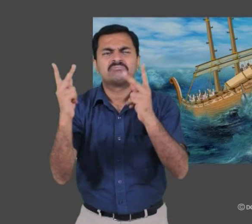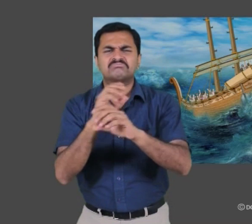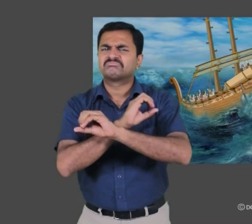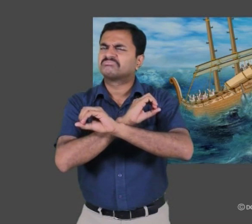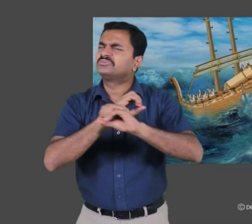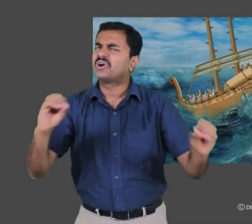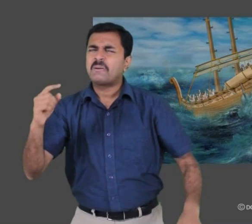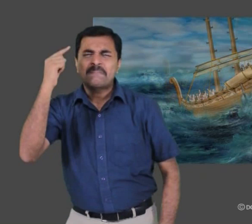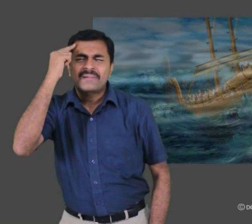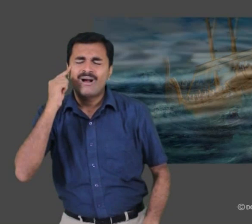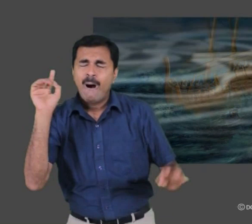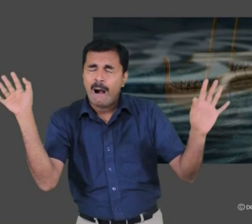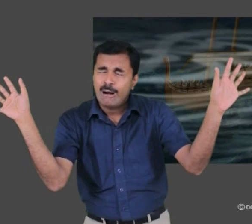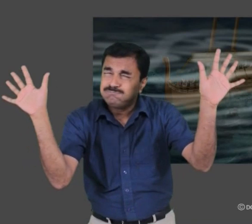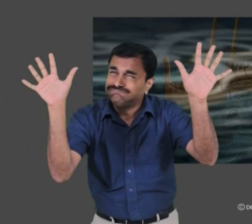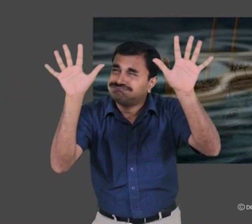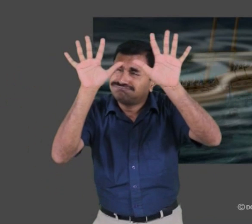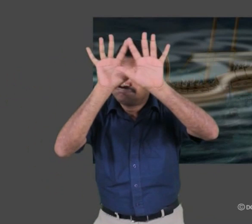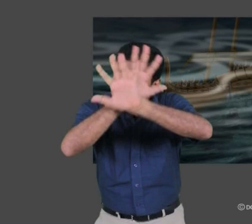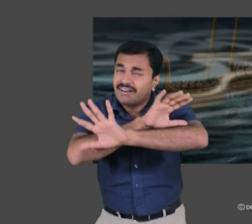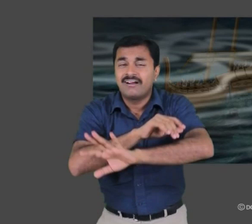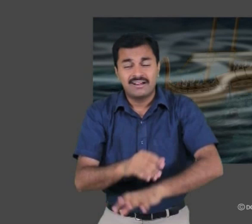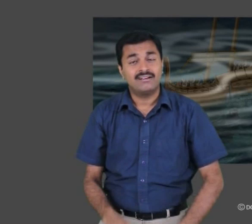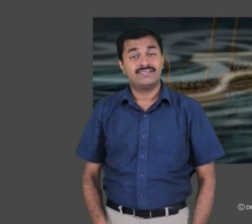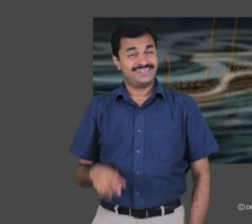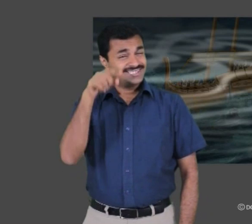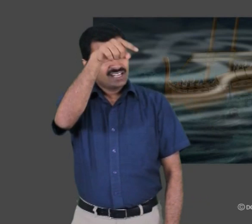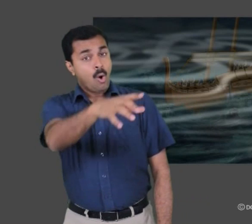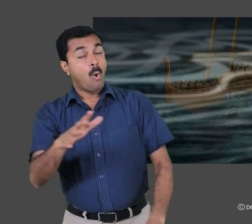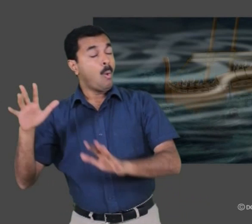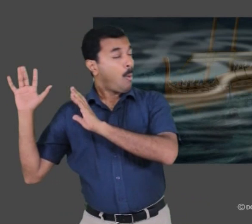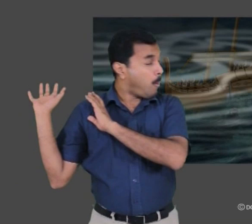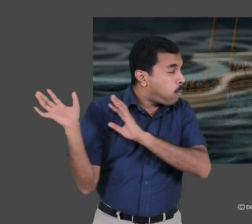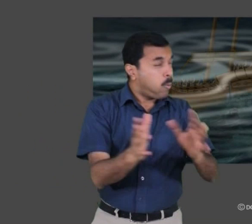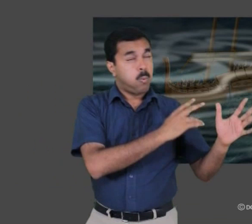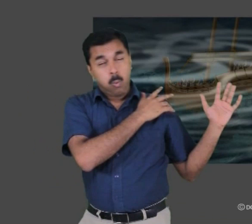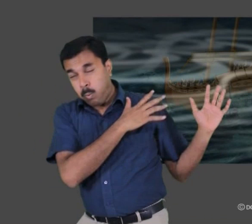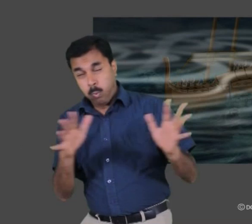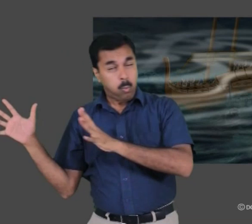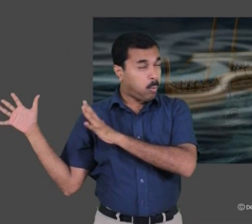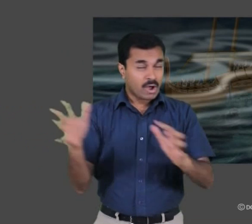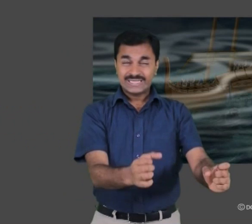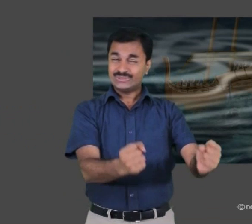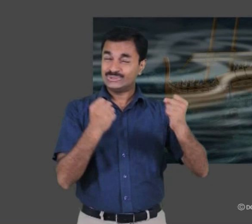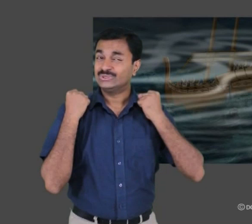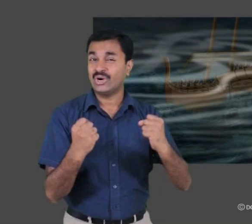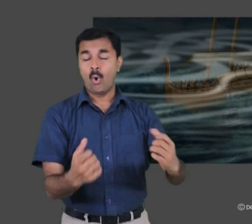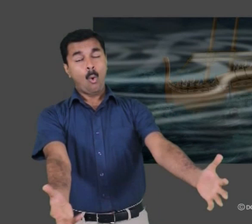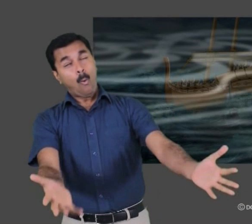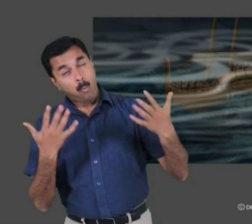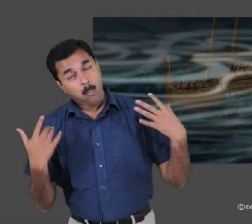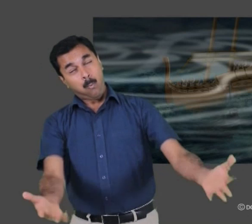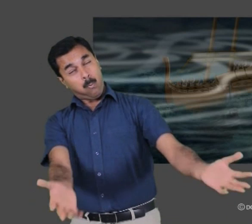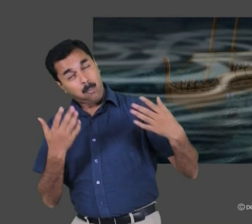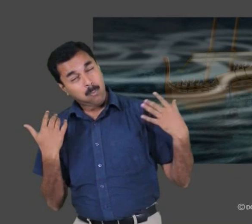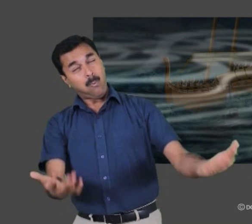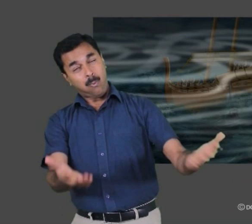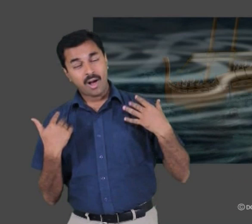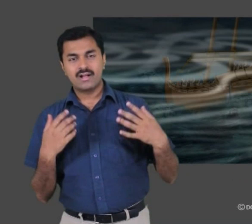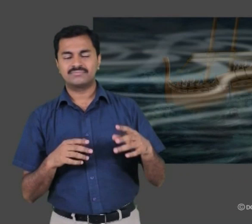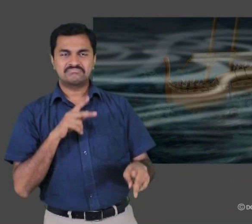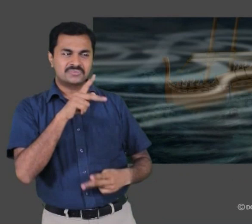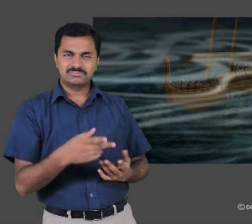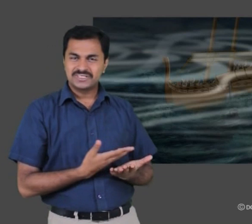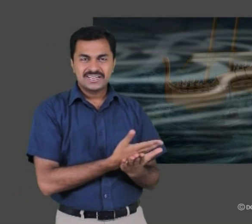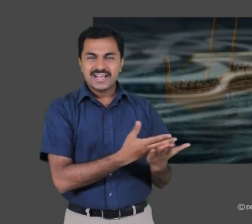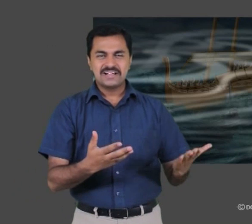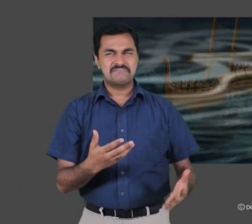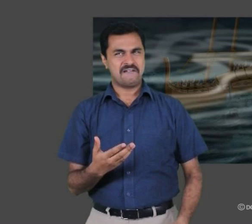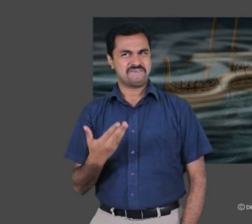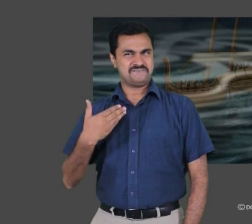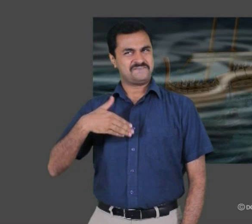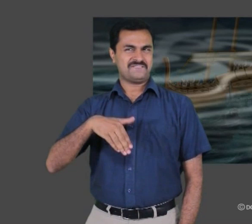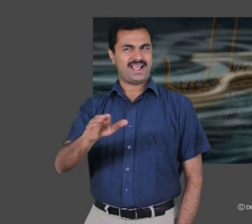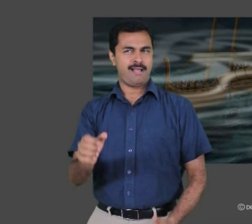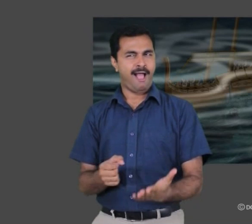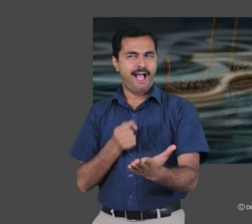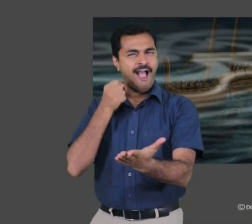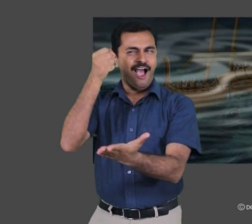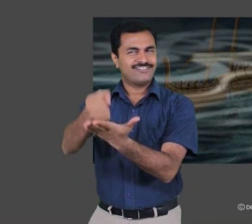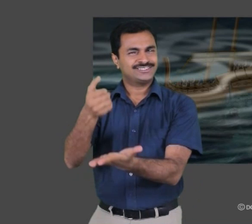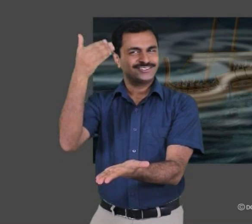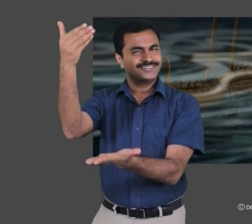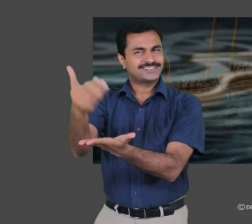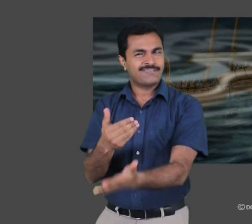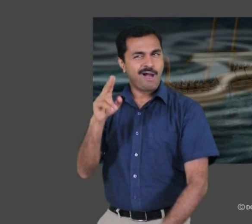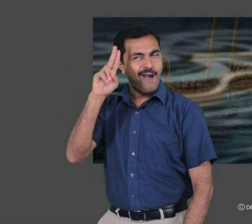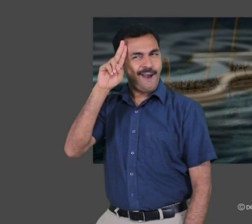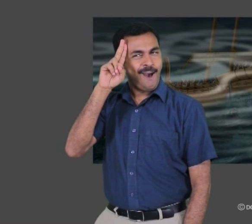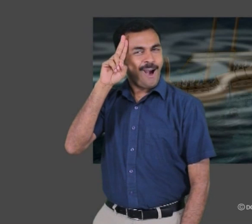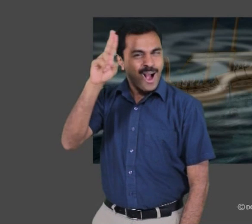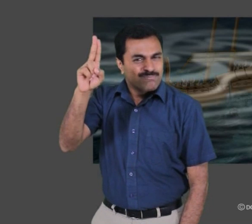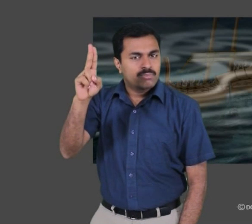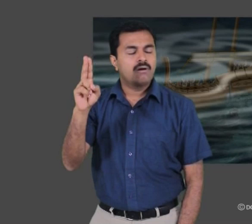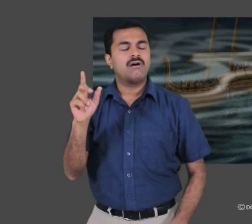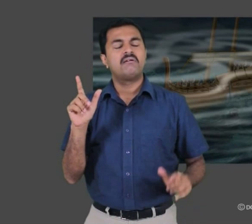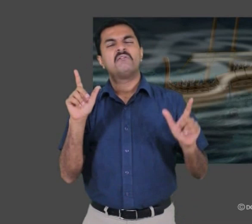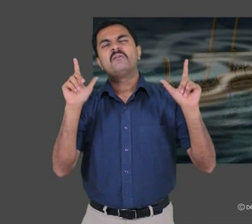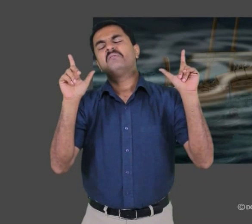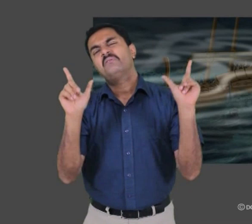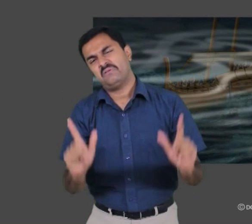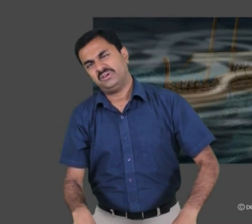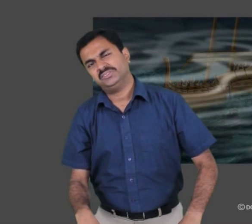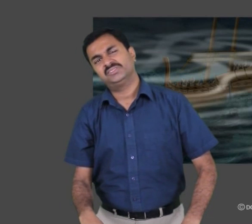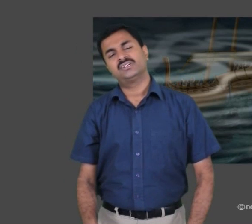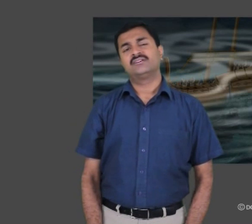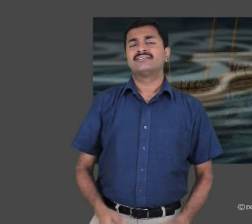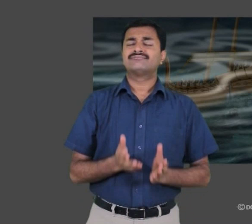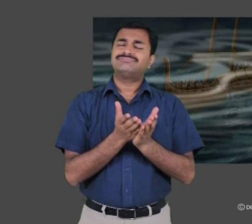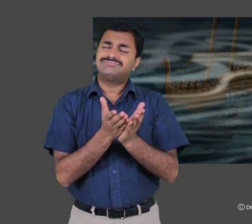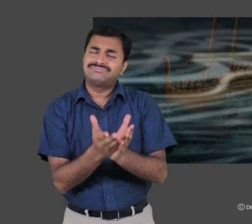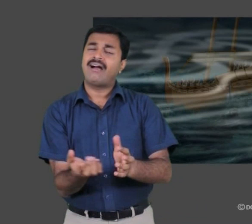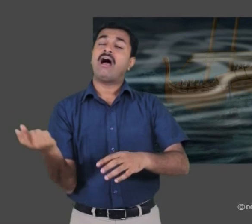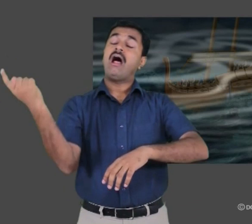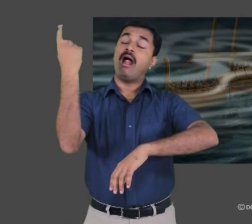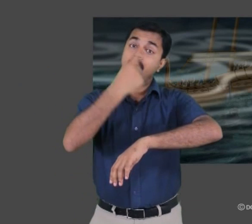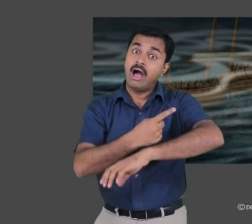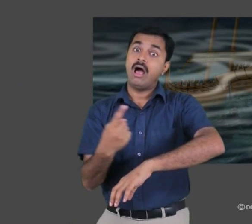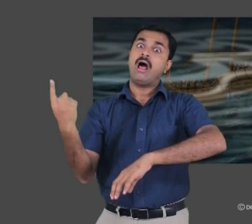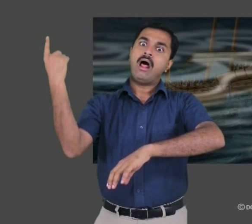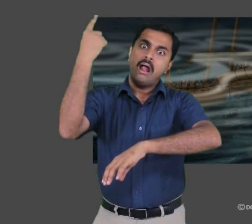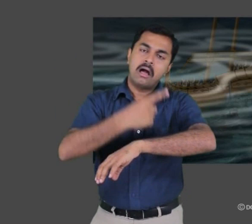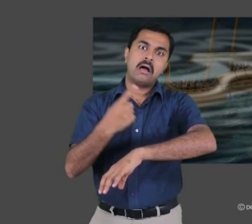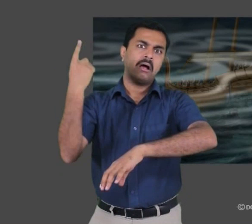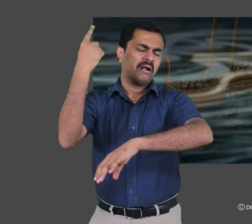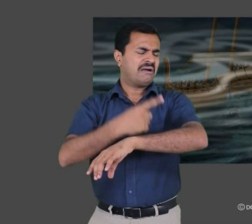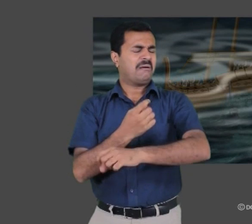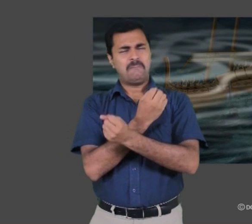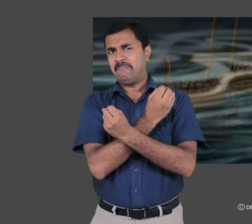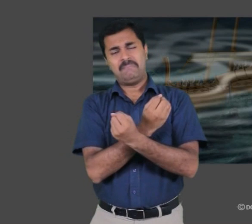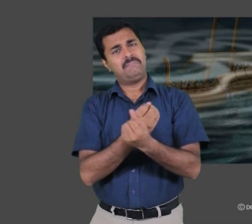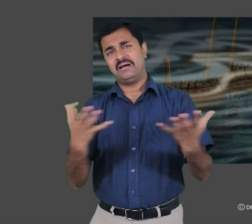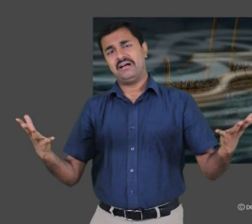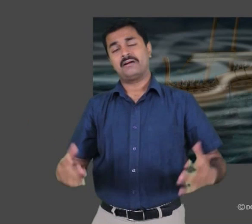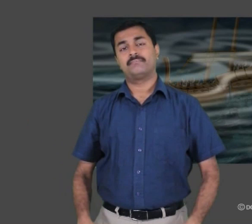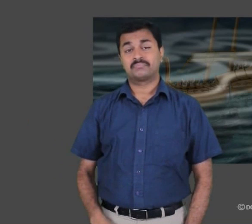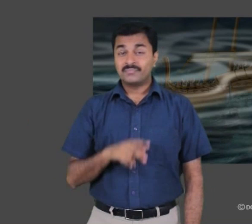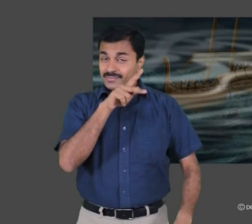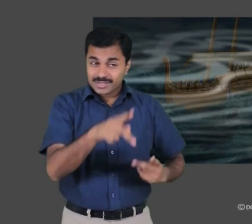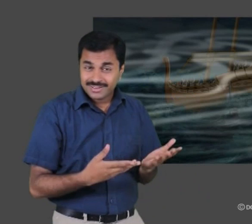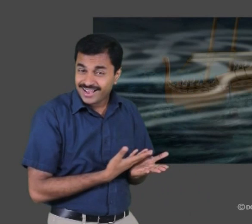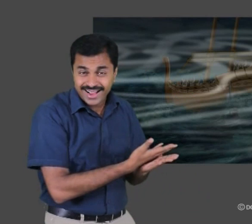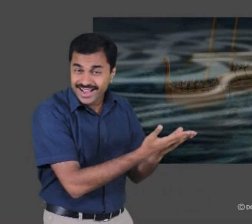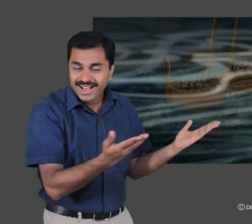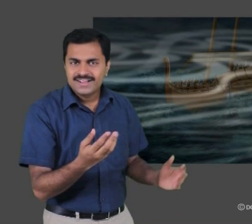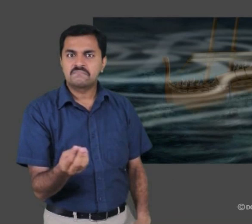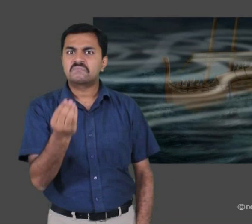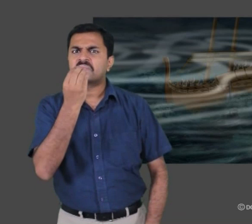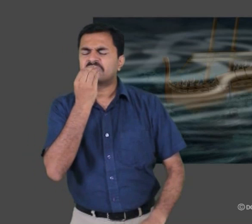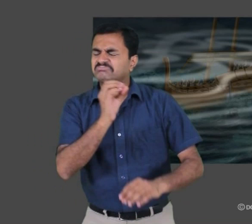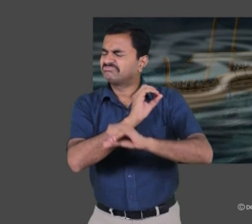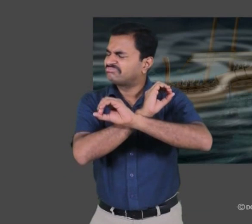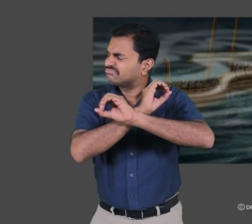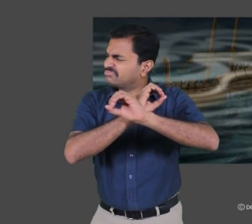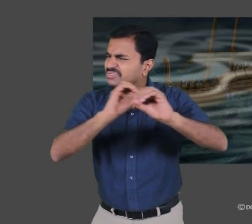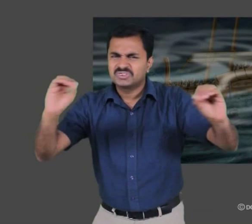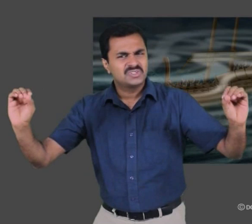When neither sun nor stars appeared for many days and the great storm continued to batter us, we abandoned all hope of being saved.